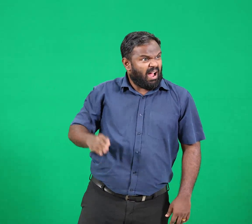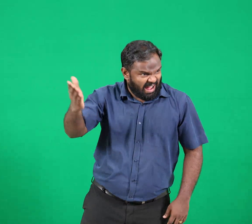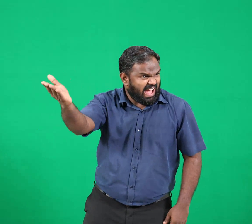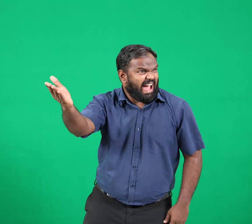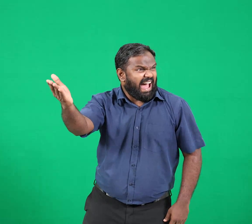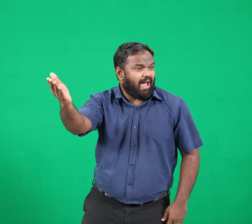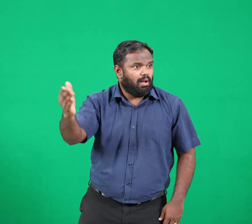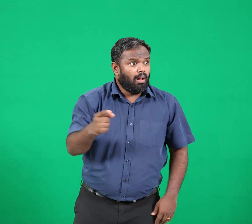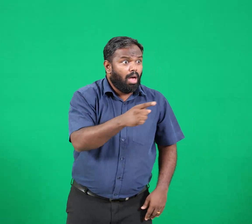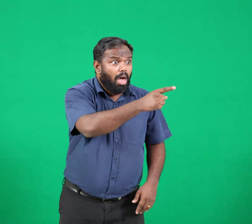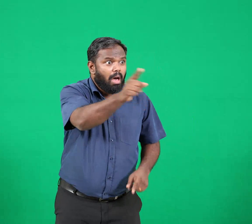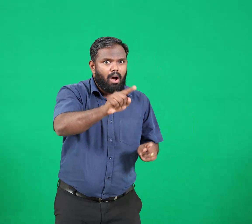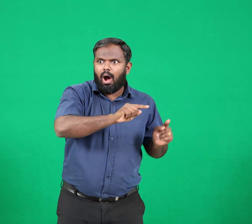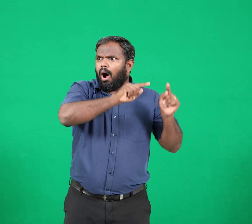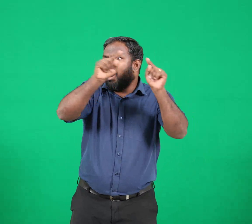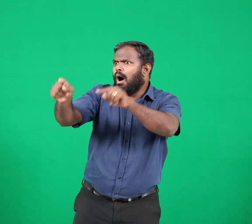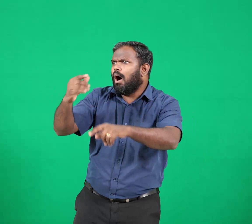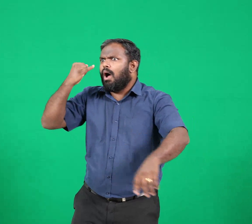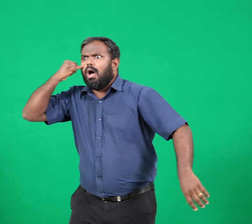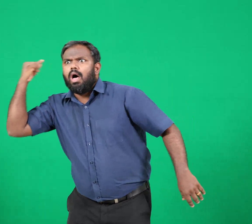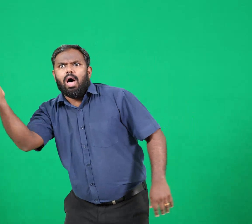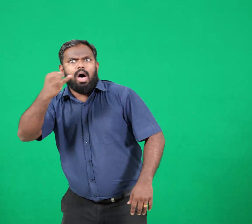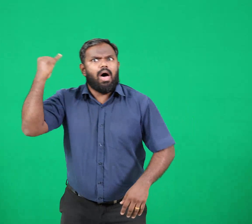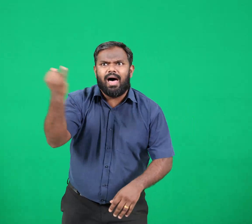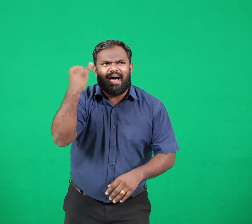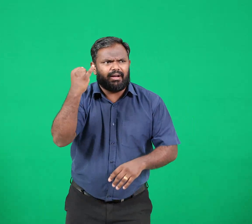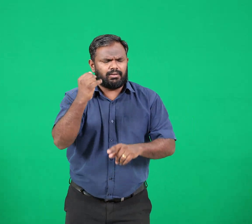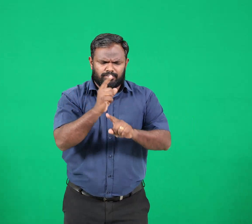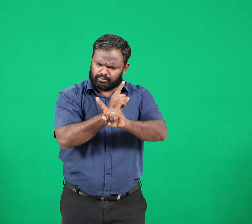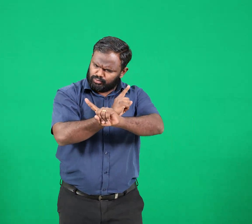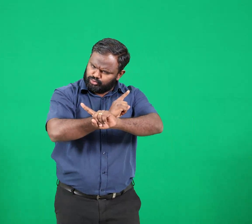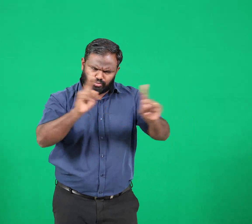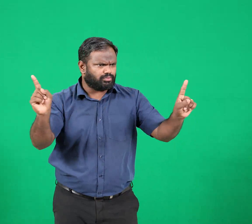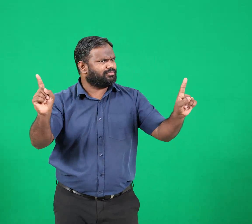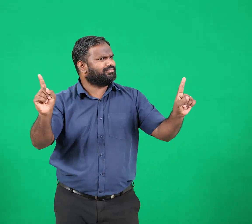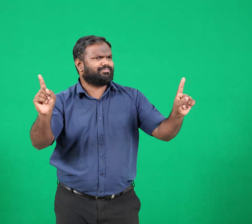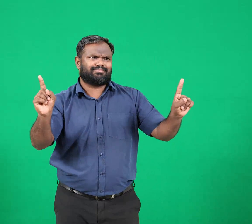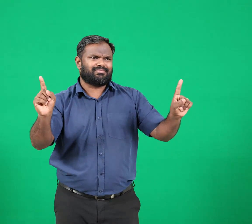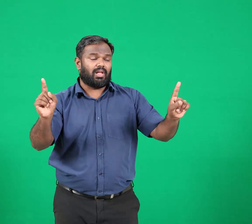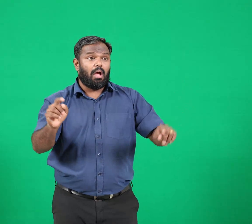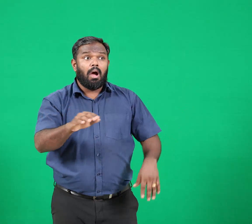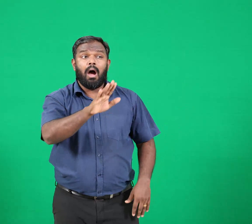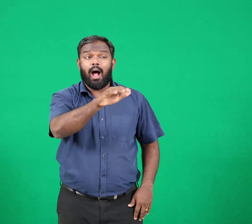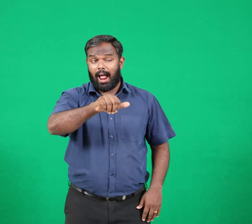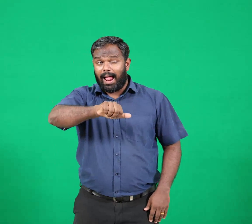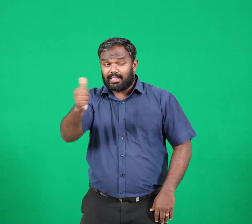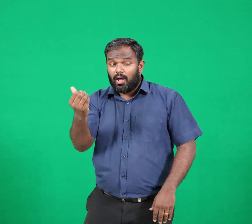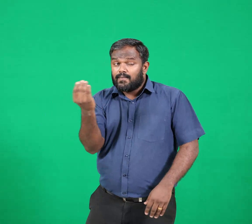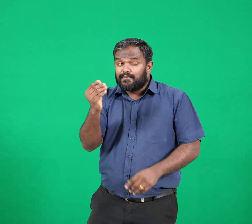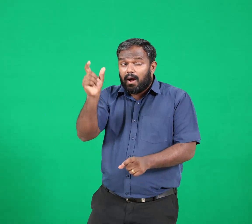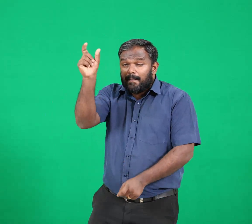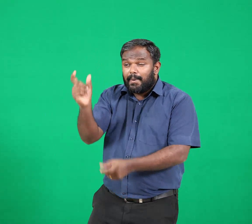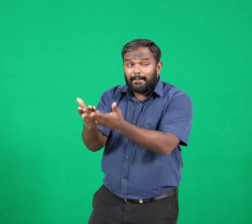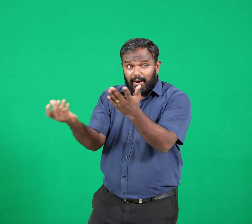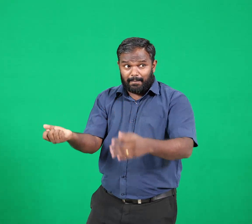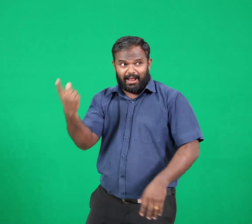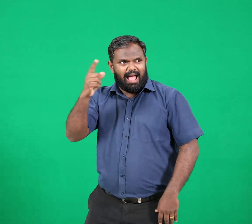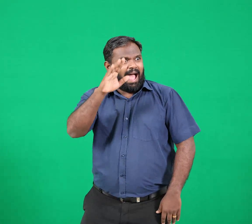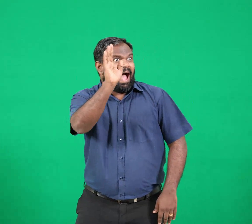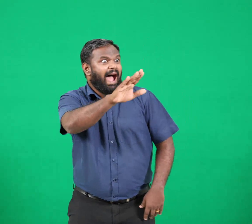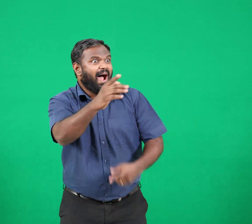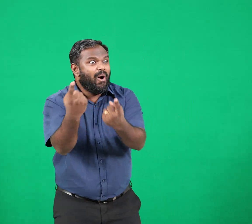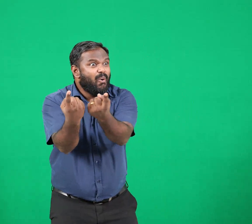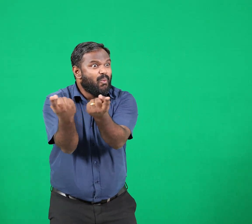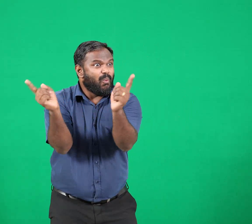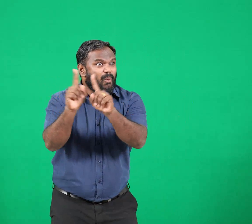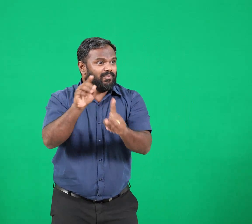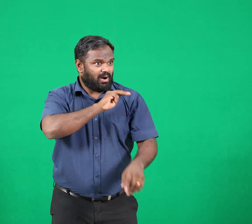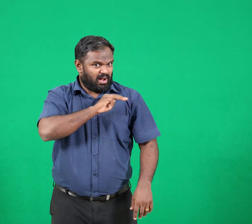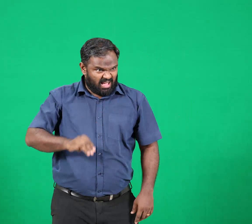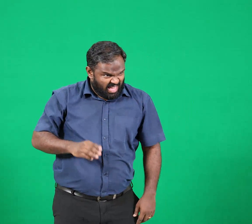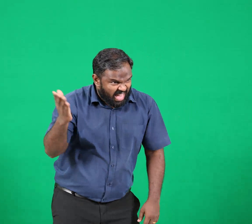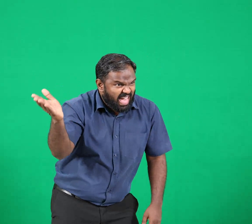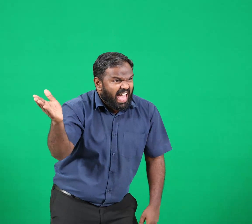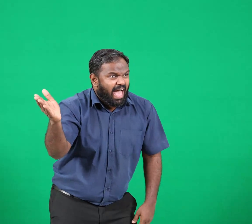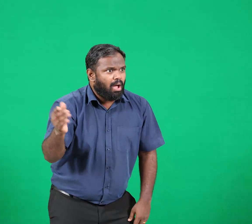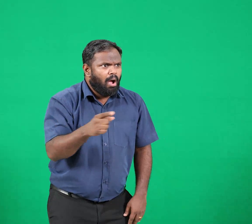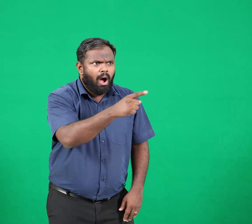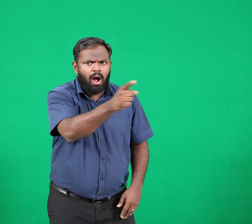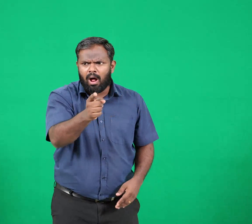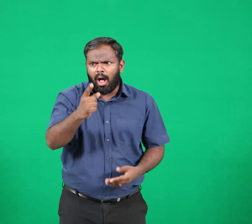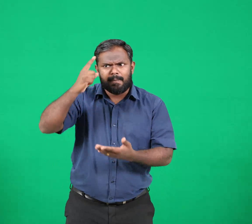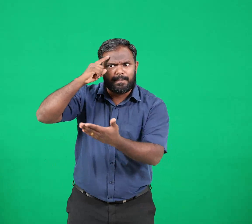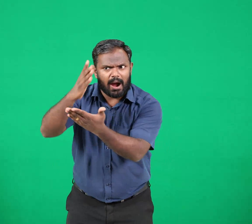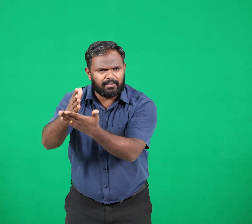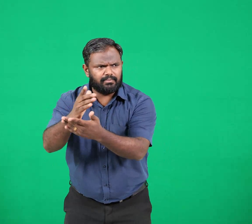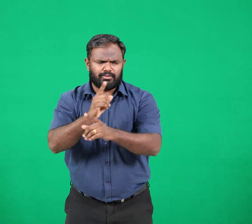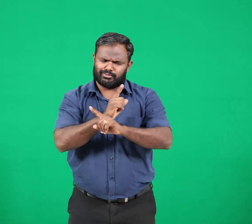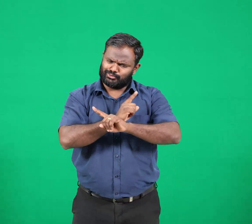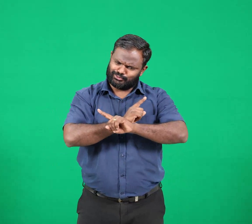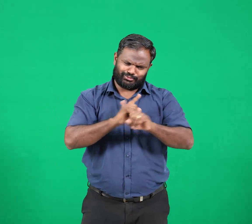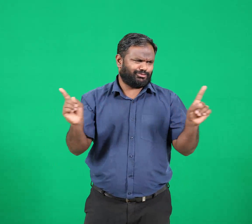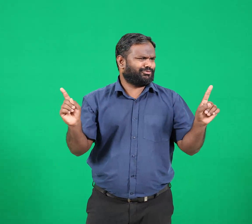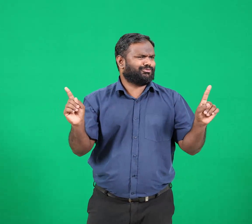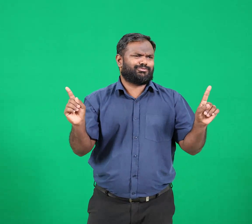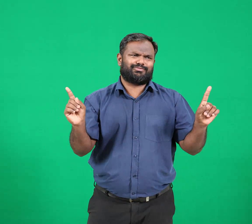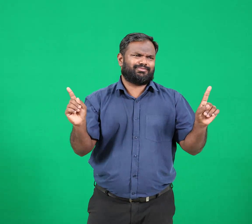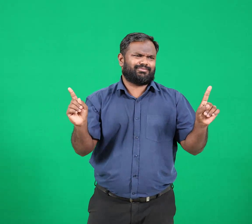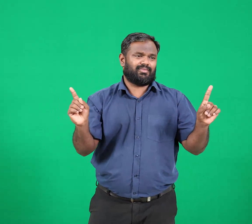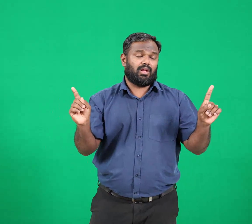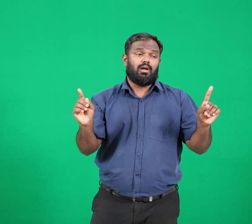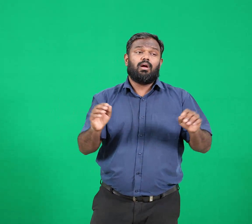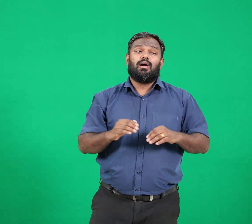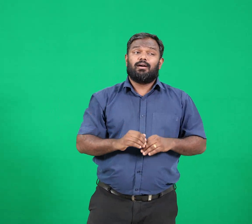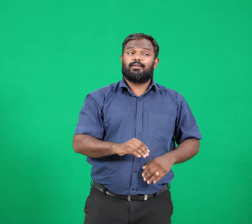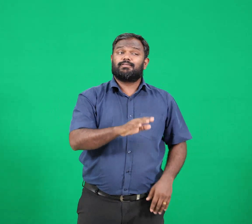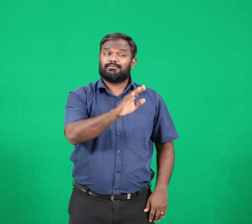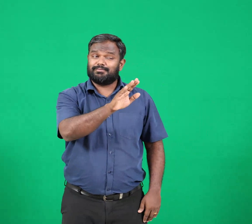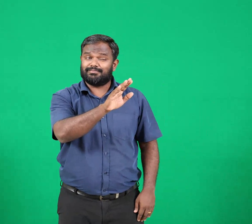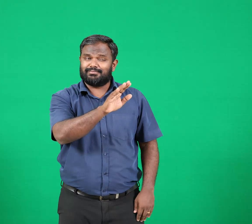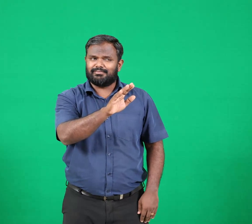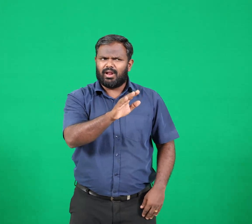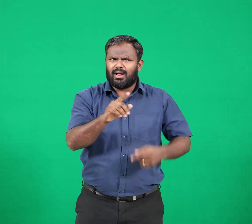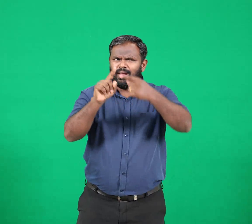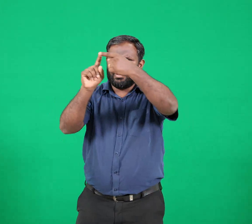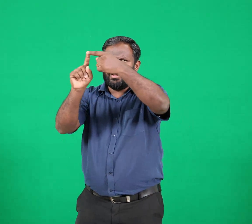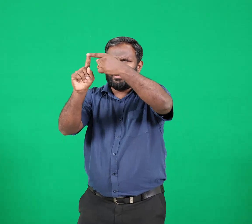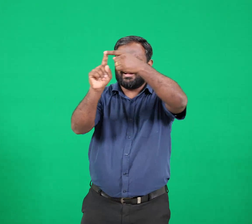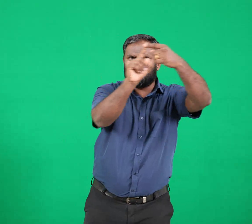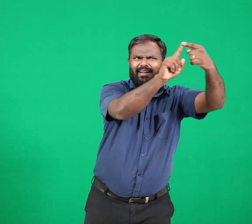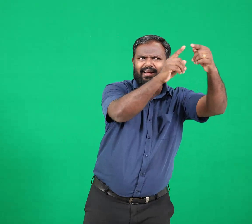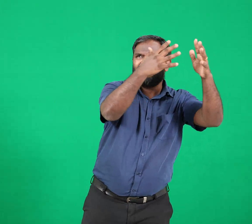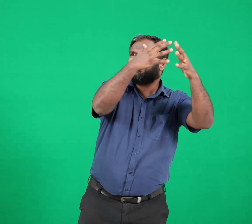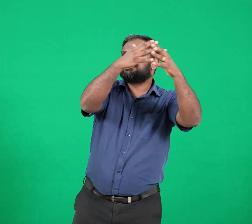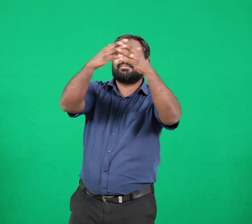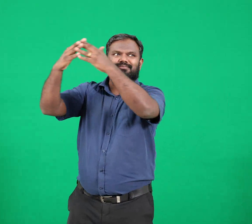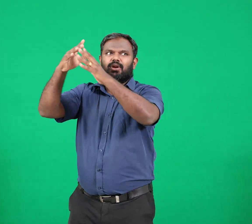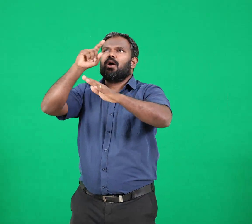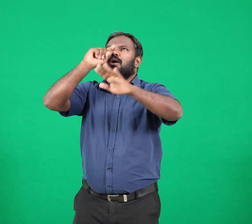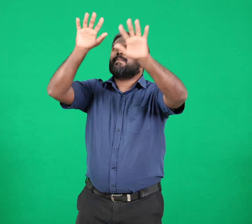or, ' Here He is in the inner rooms,' do not believe it.